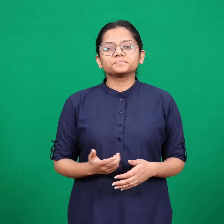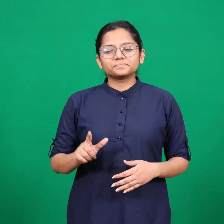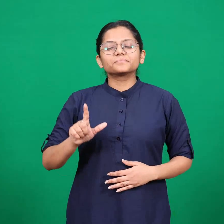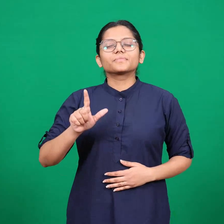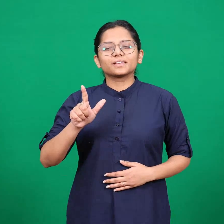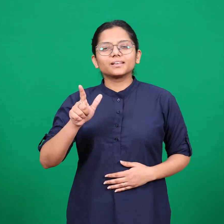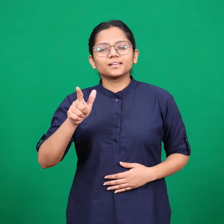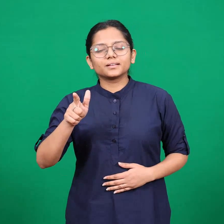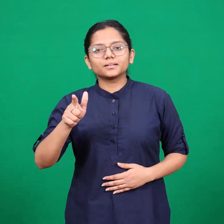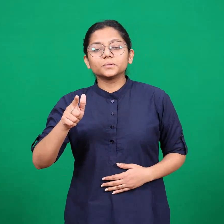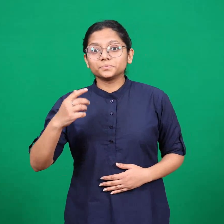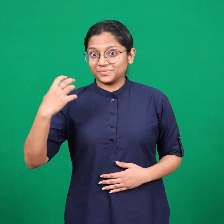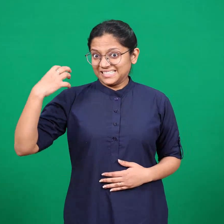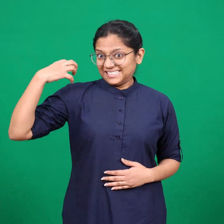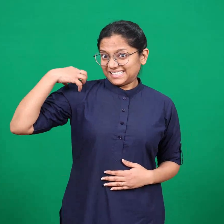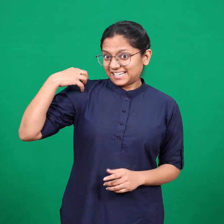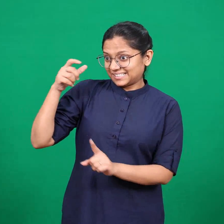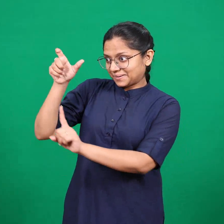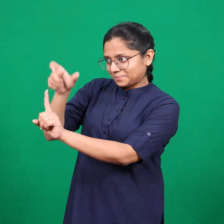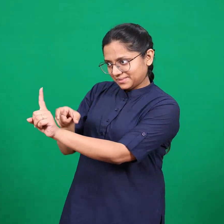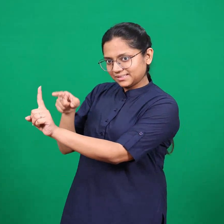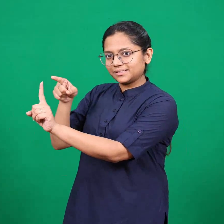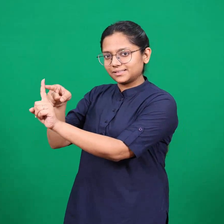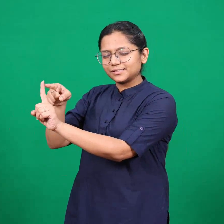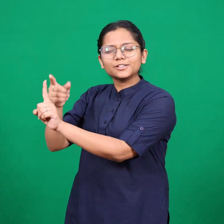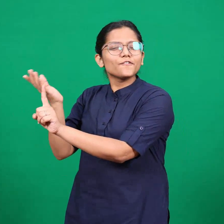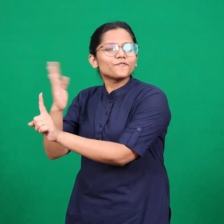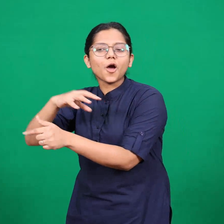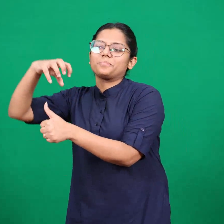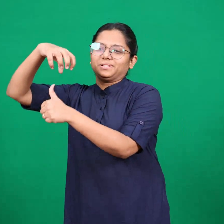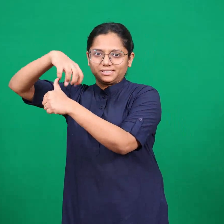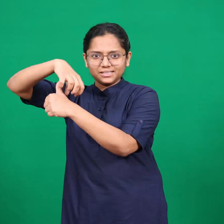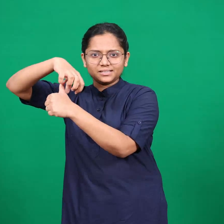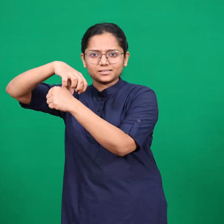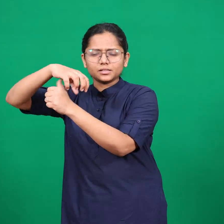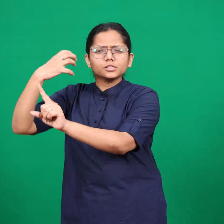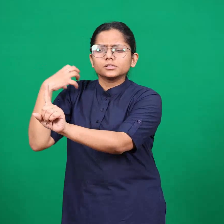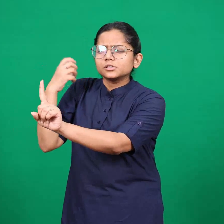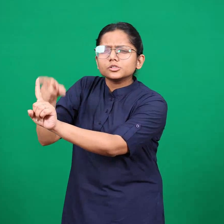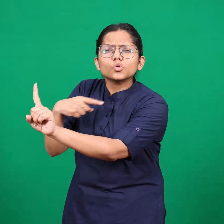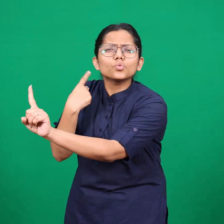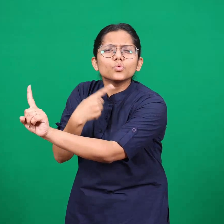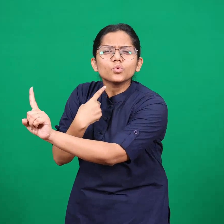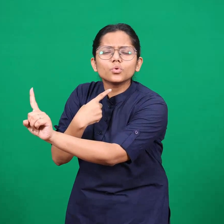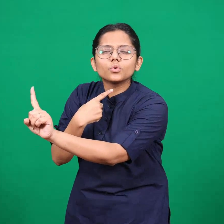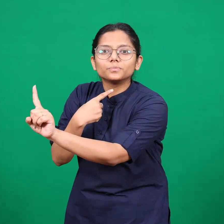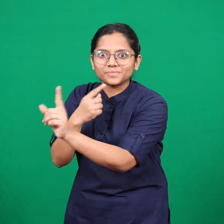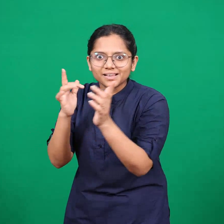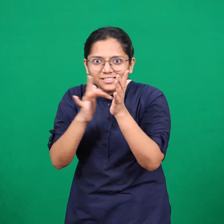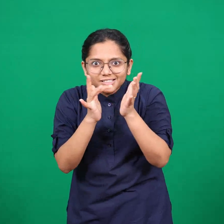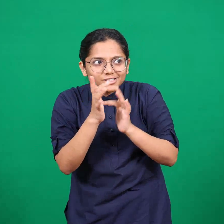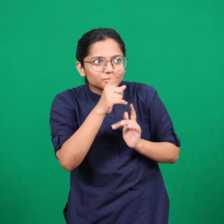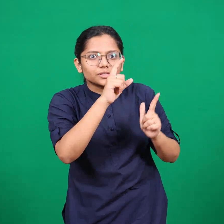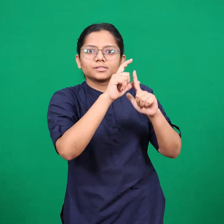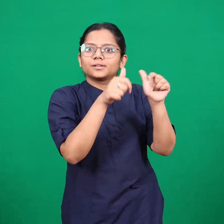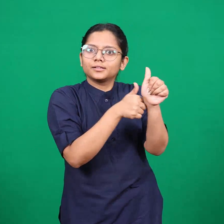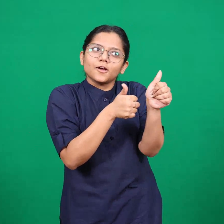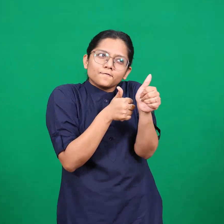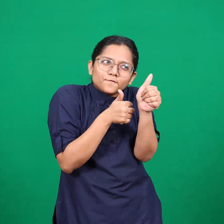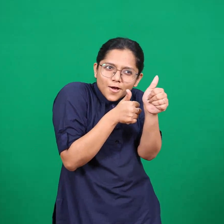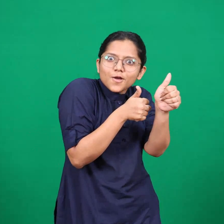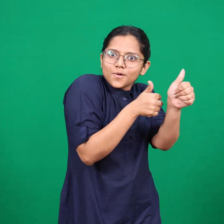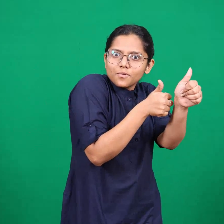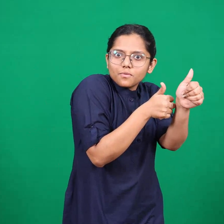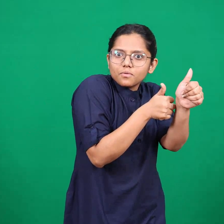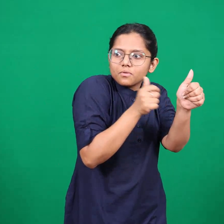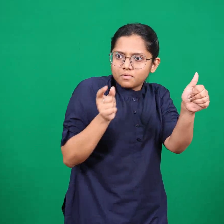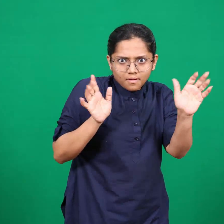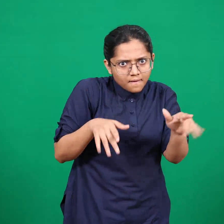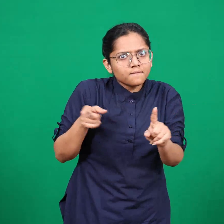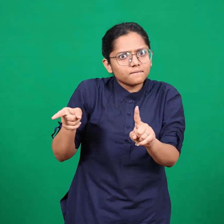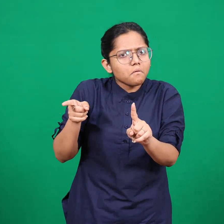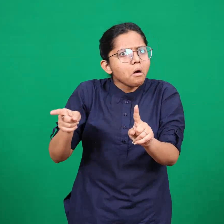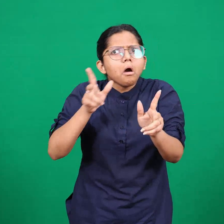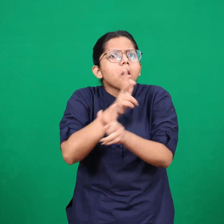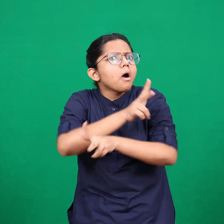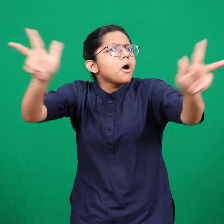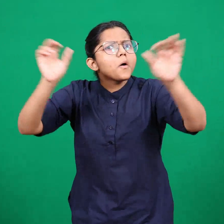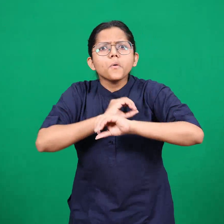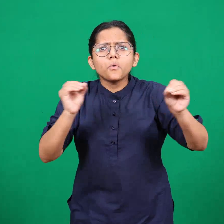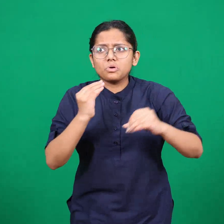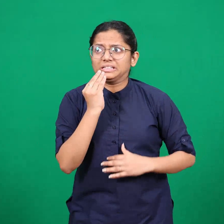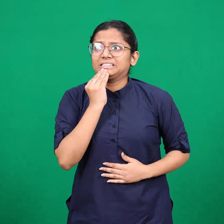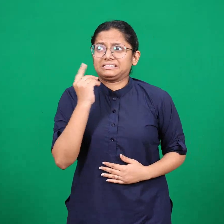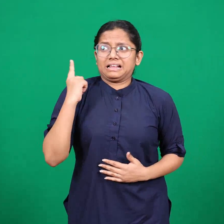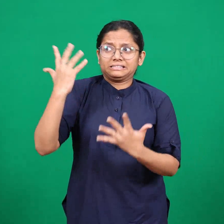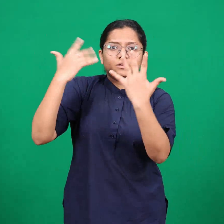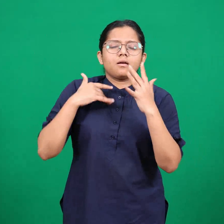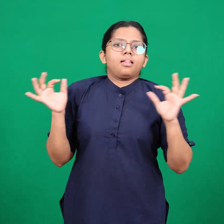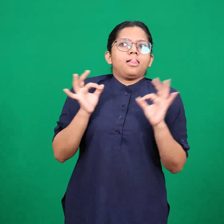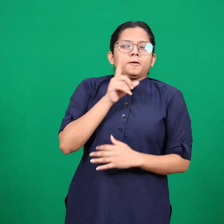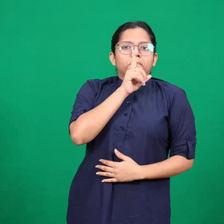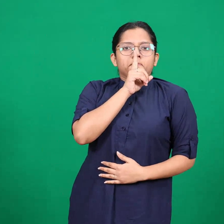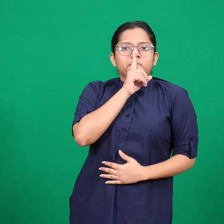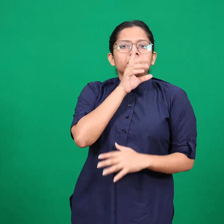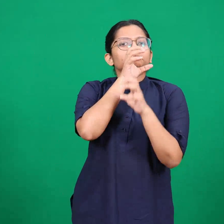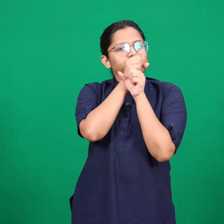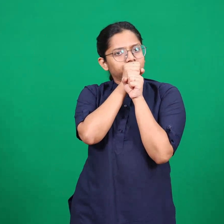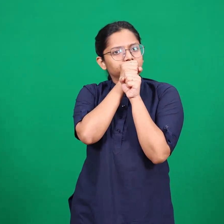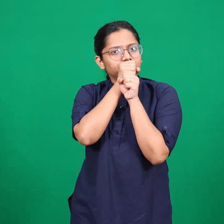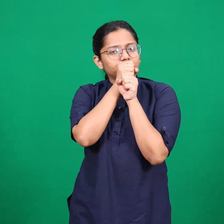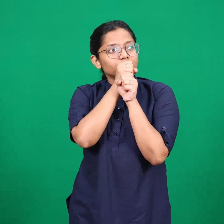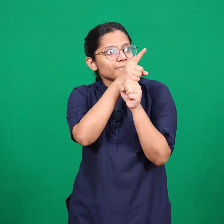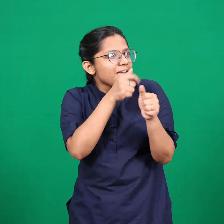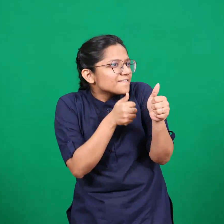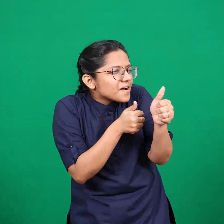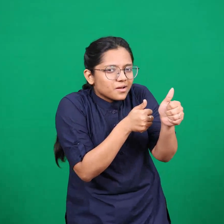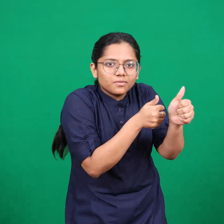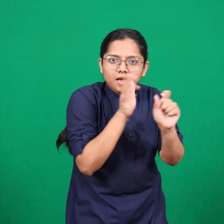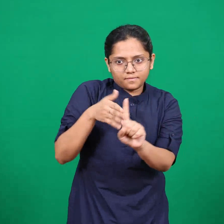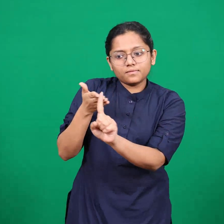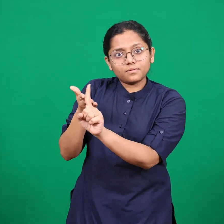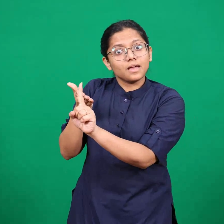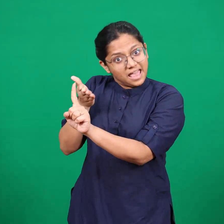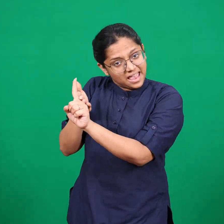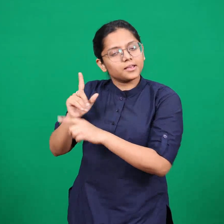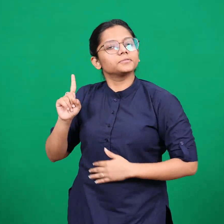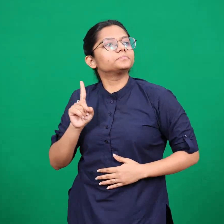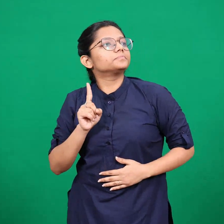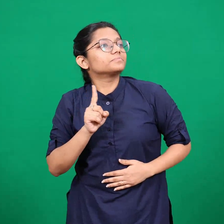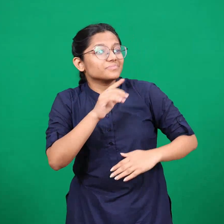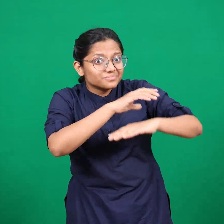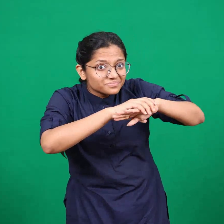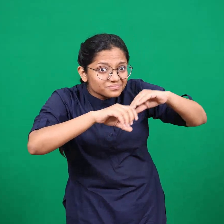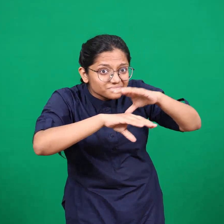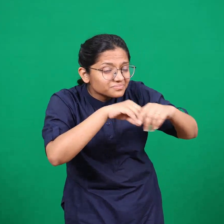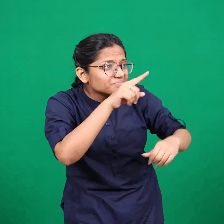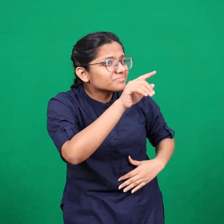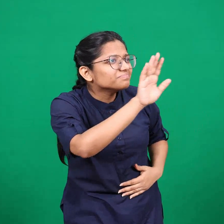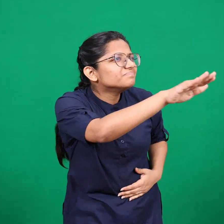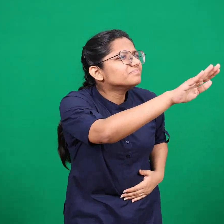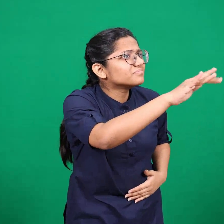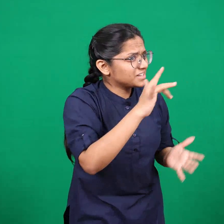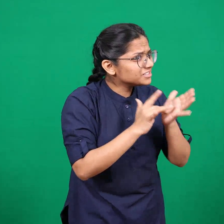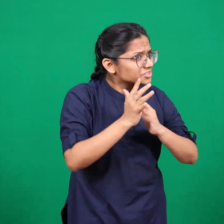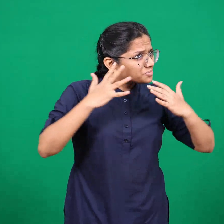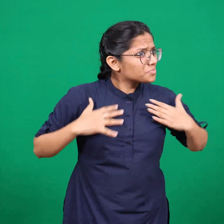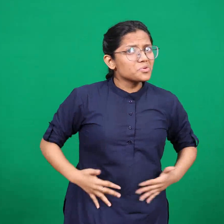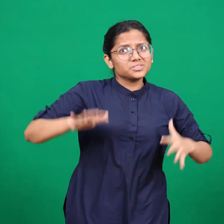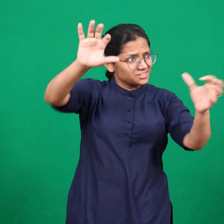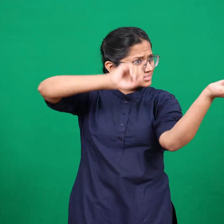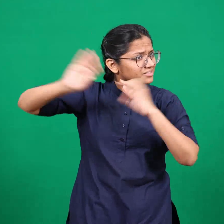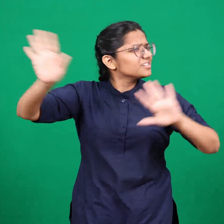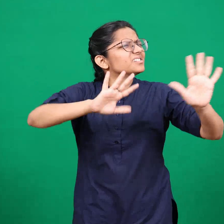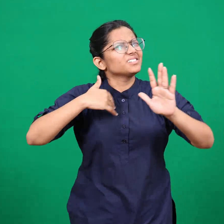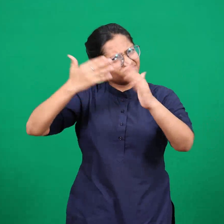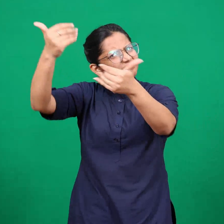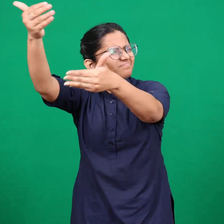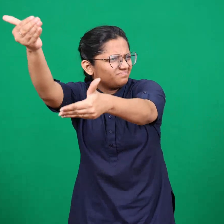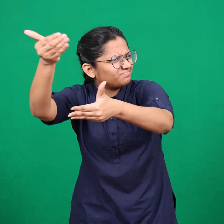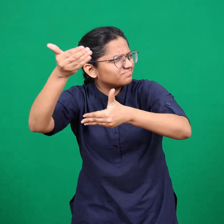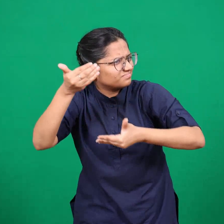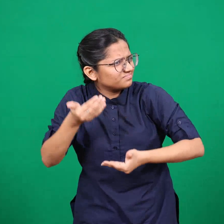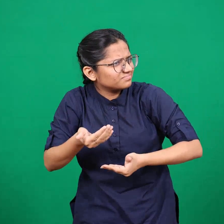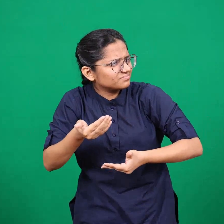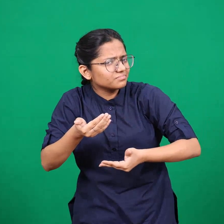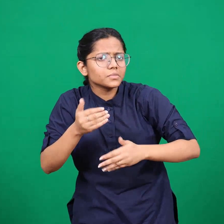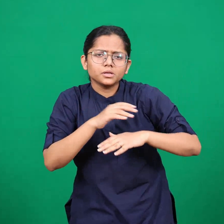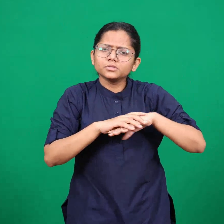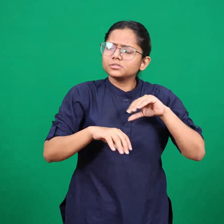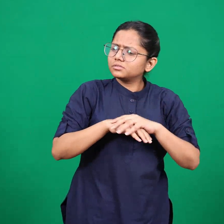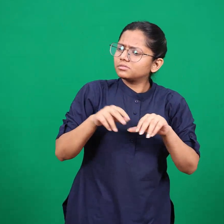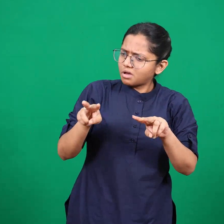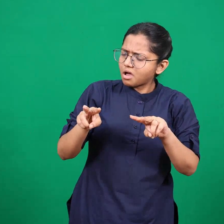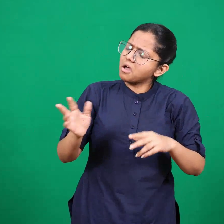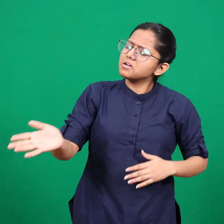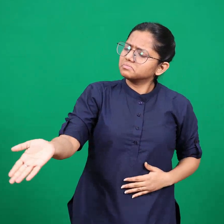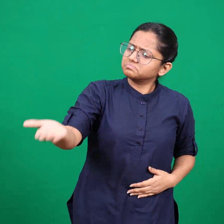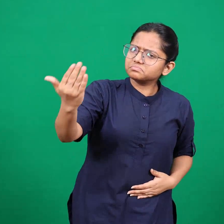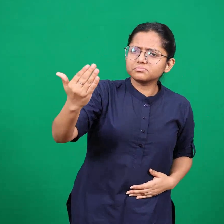Afterward, Joseph of Arimathea, who was a disciple of Jesus (but secretly for fear of the Jews), asked Pilate to let him remove the body of Jesus.